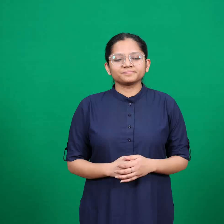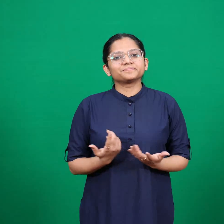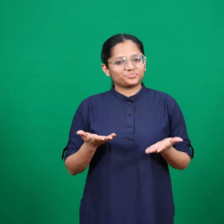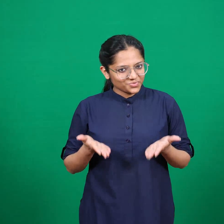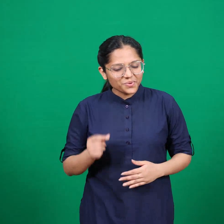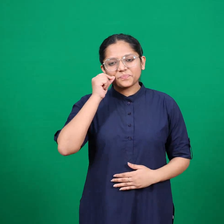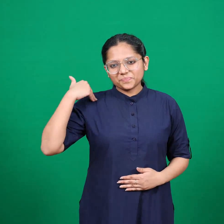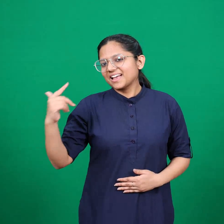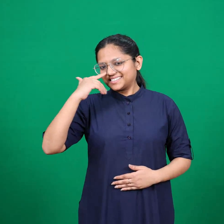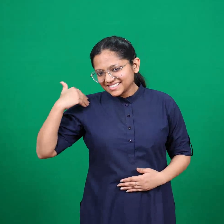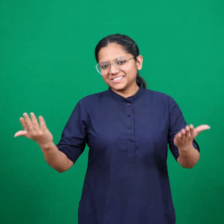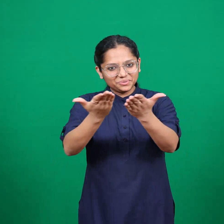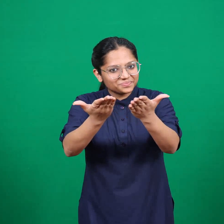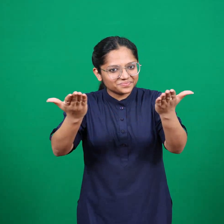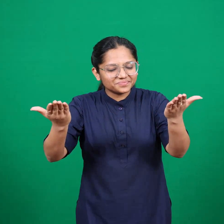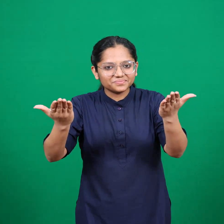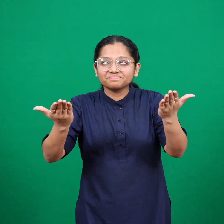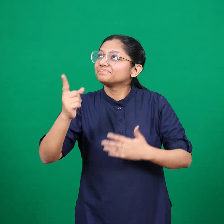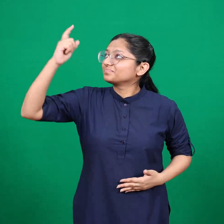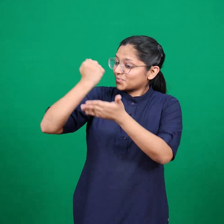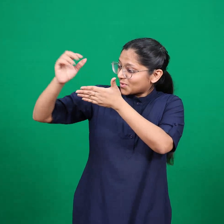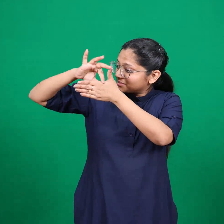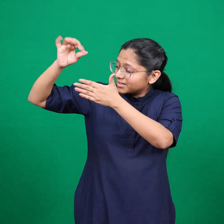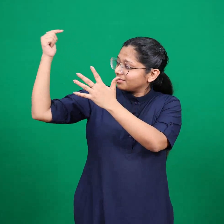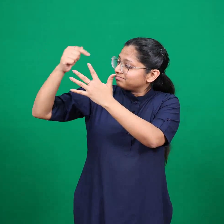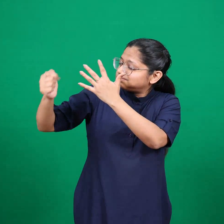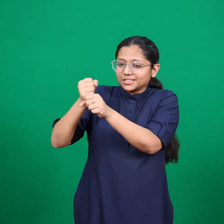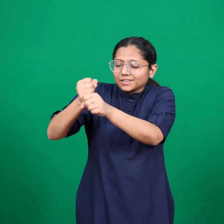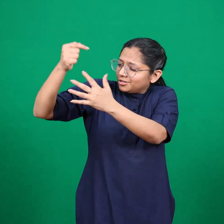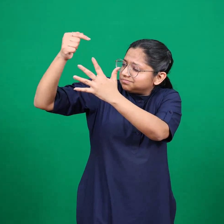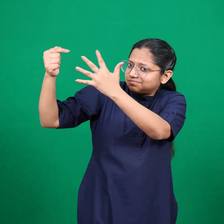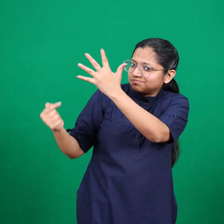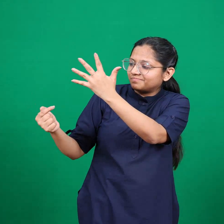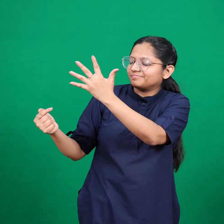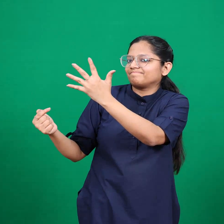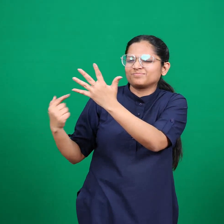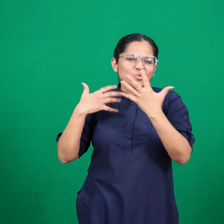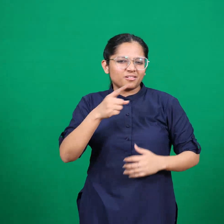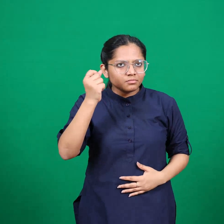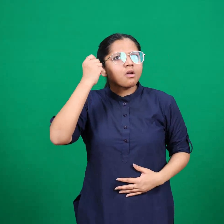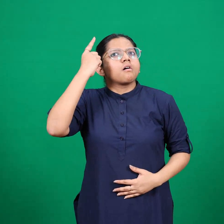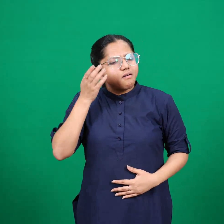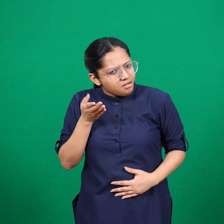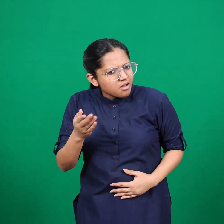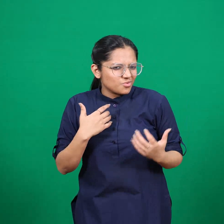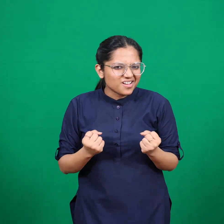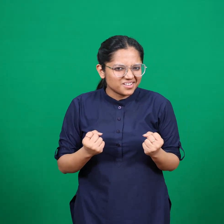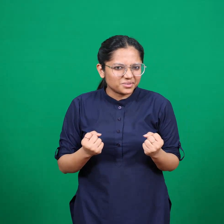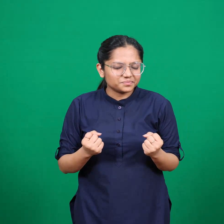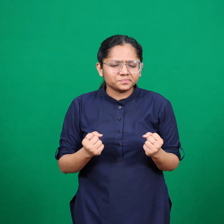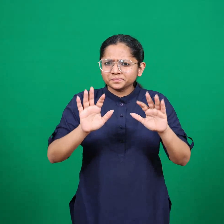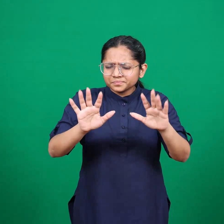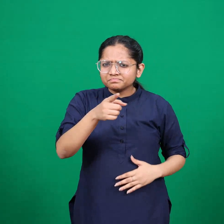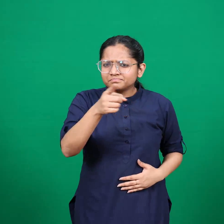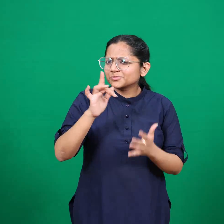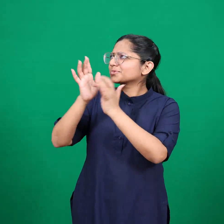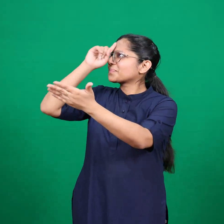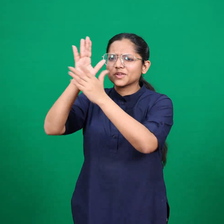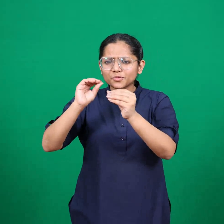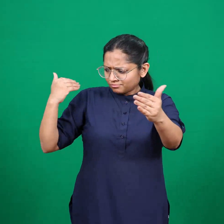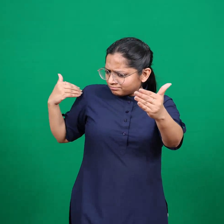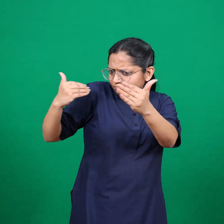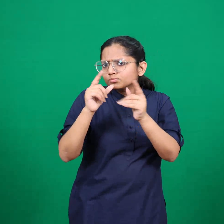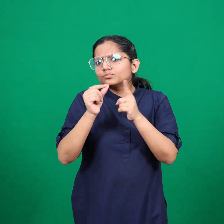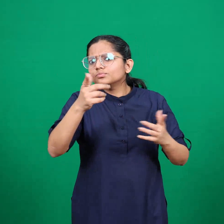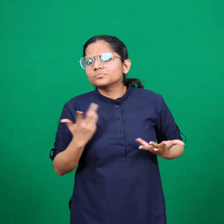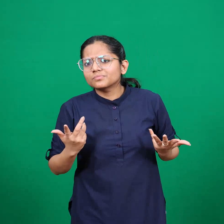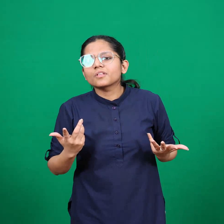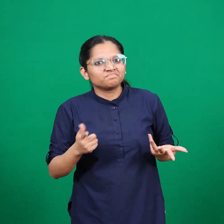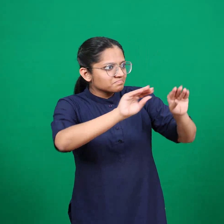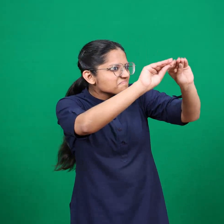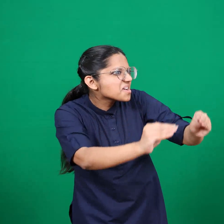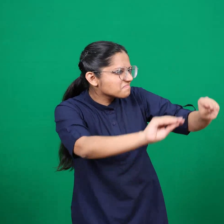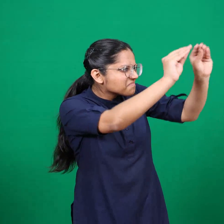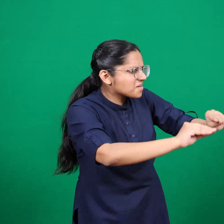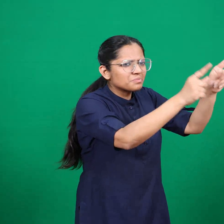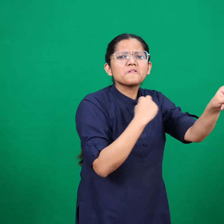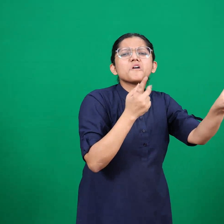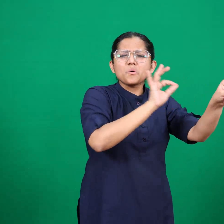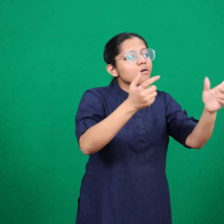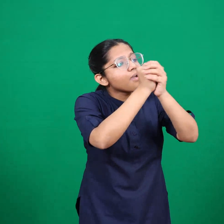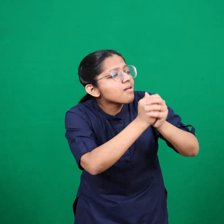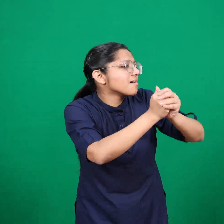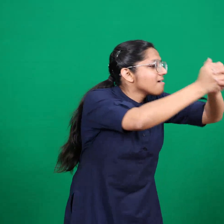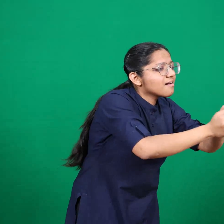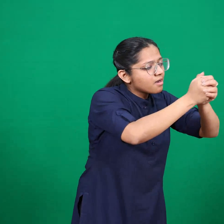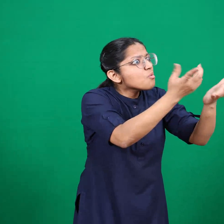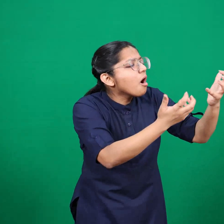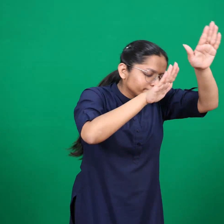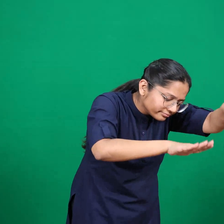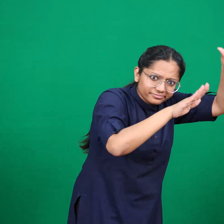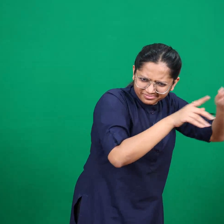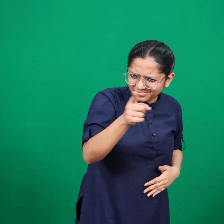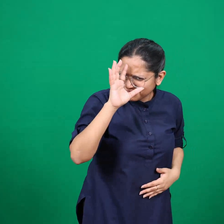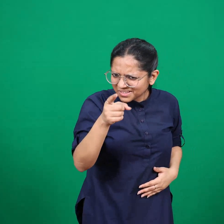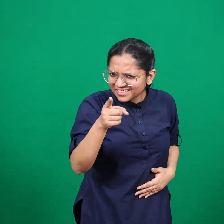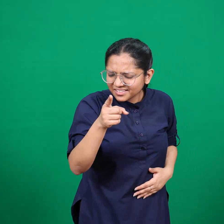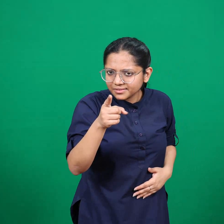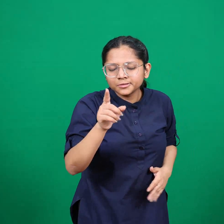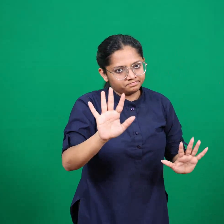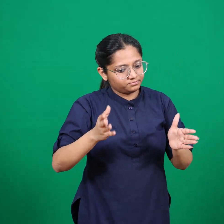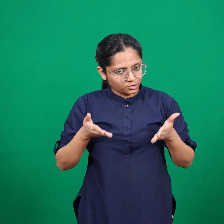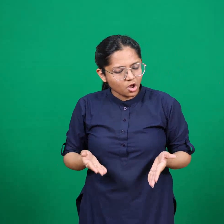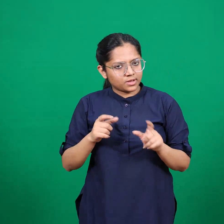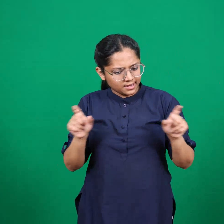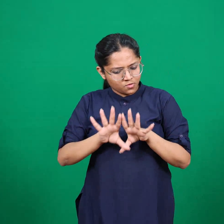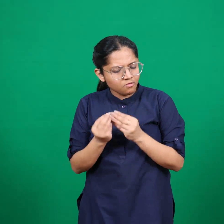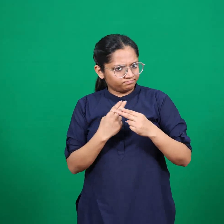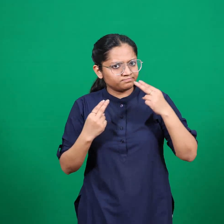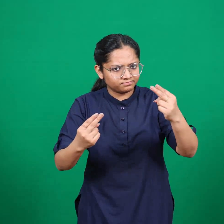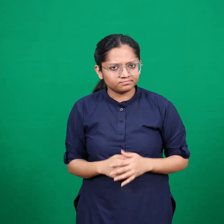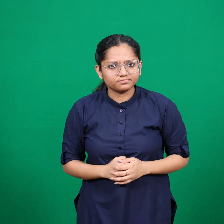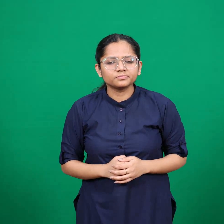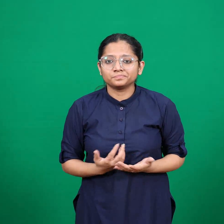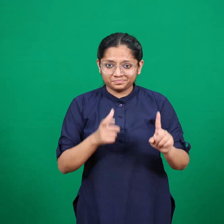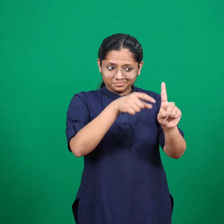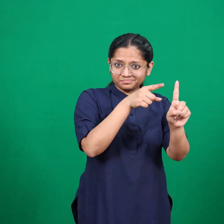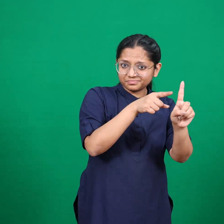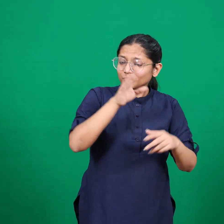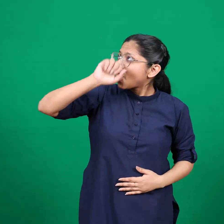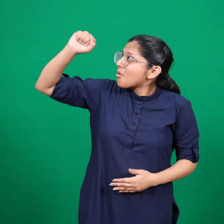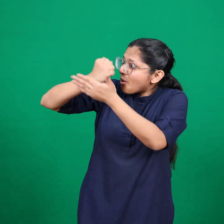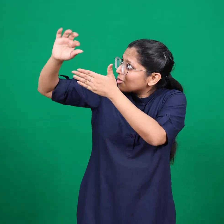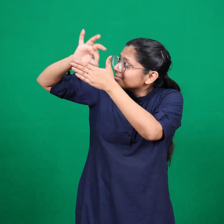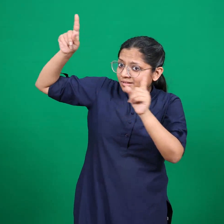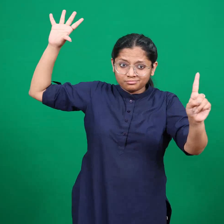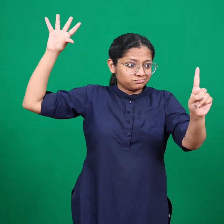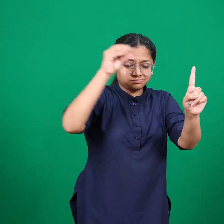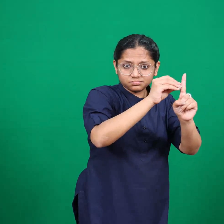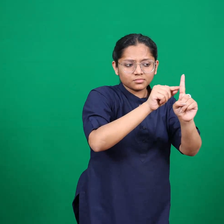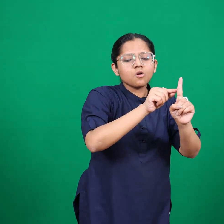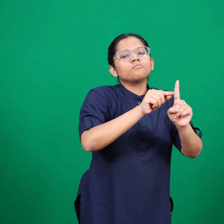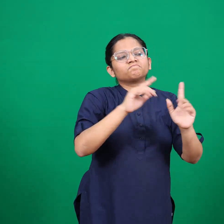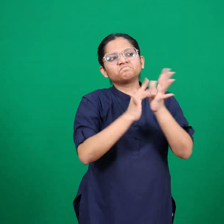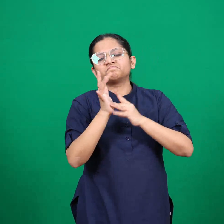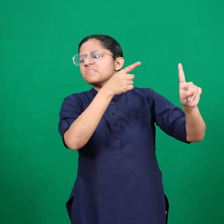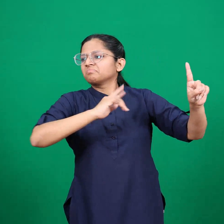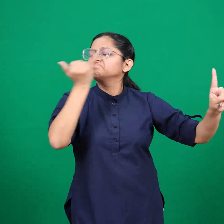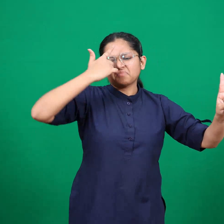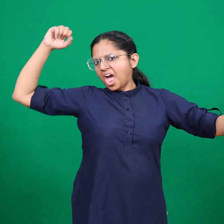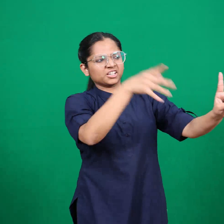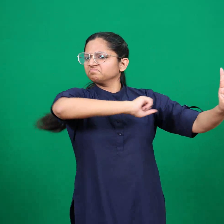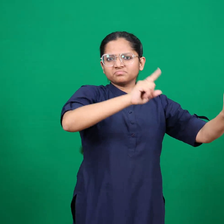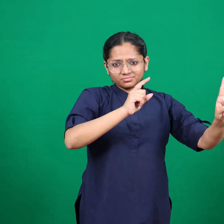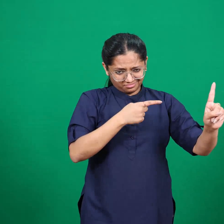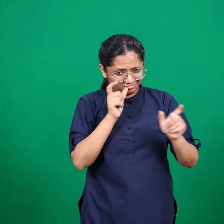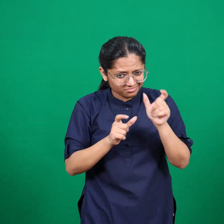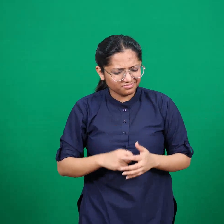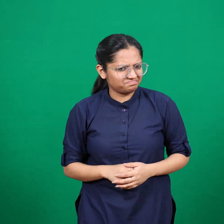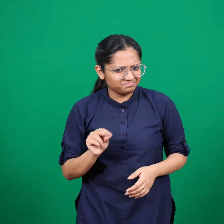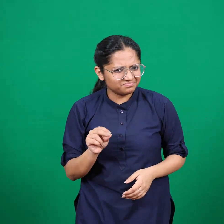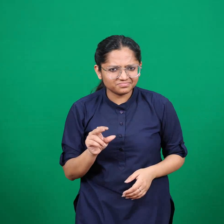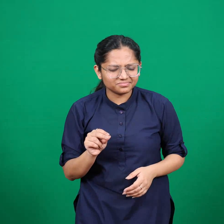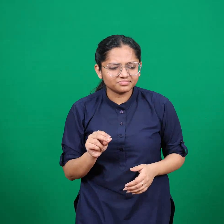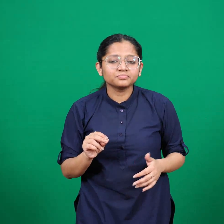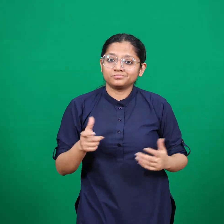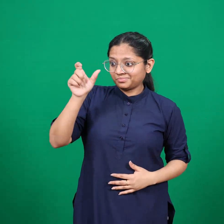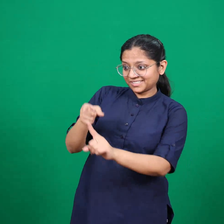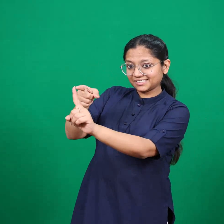Now about spiritual gifts, brothers, I do not want you to be uninformed. You know that when you were pagans, you were influenced and led astray to mute idols.